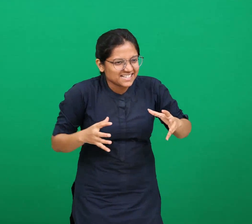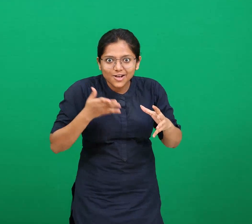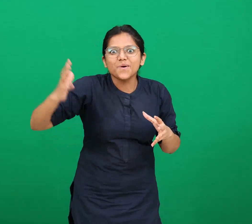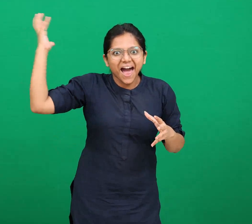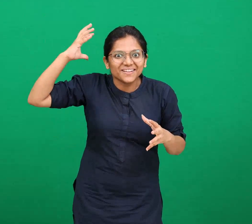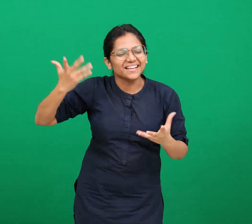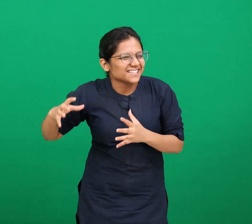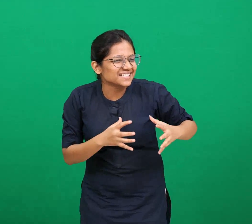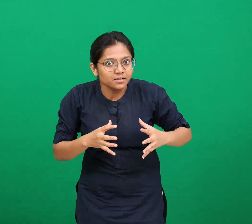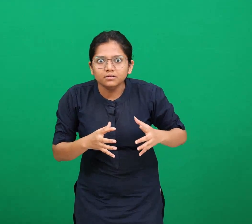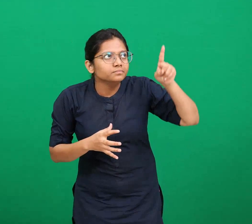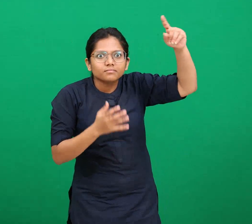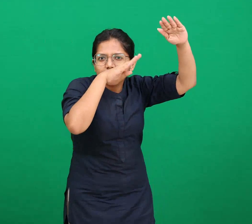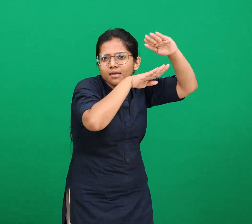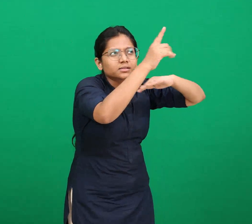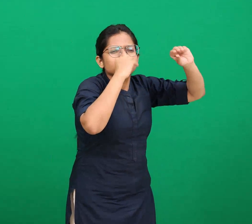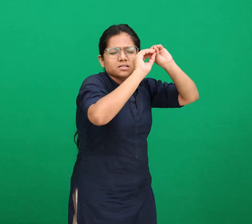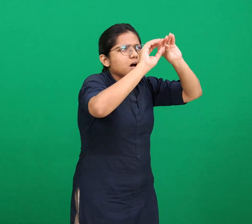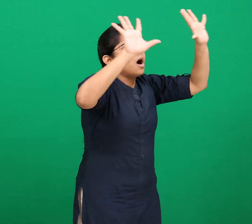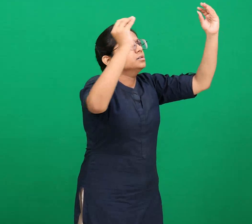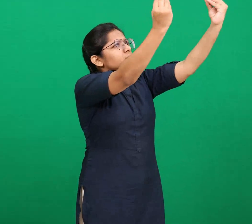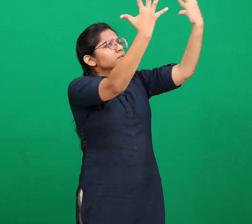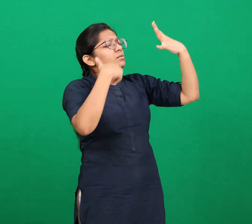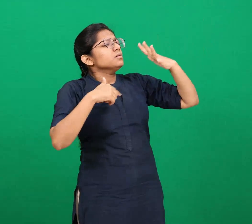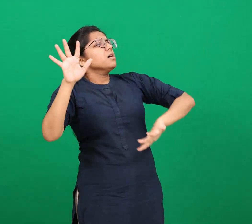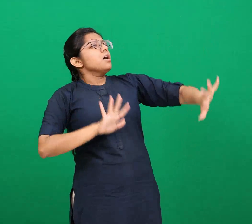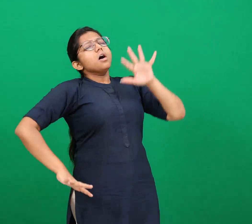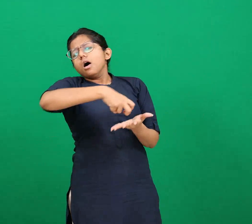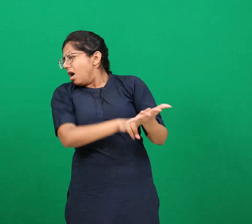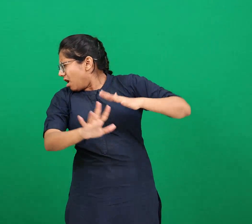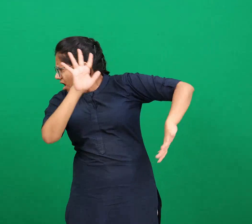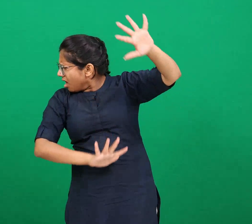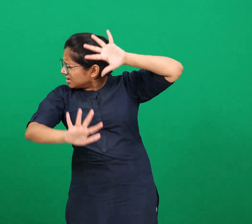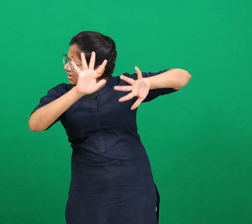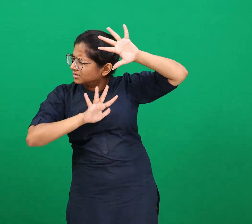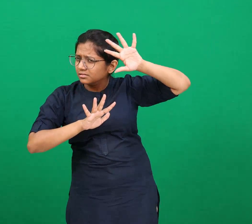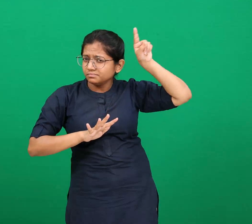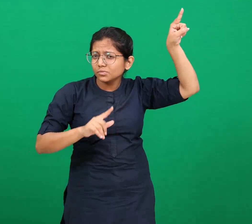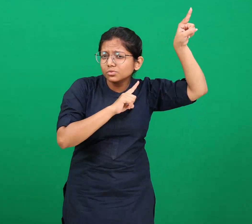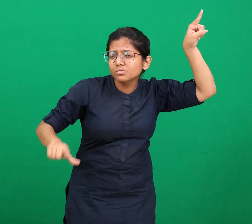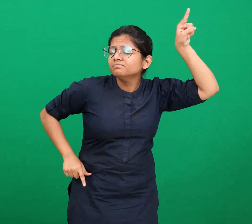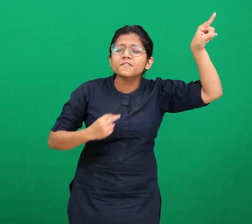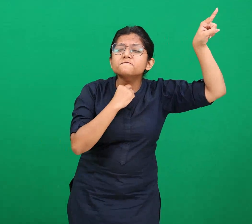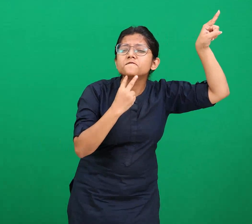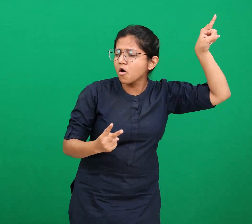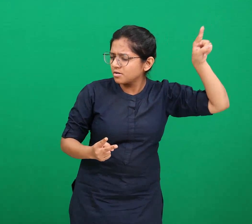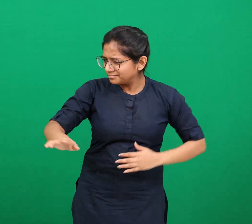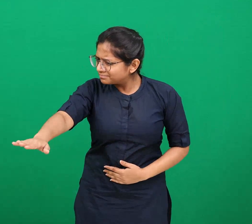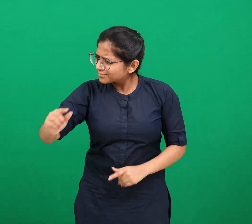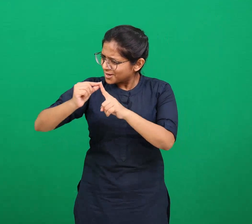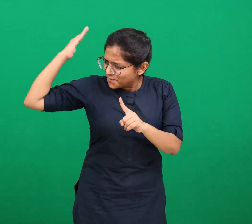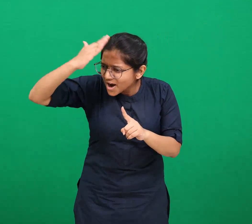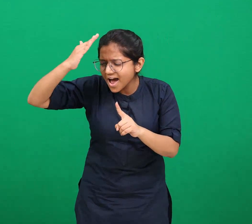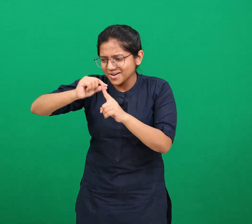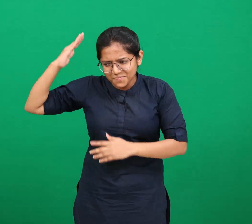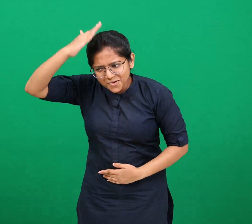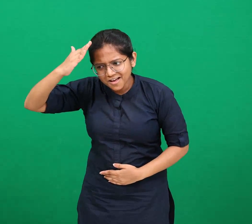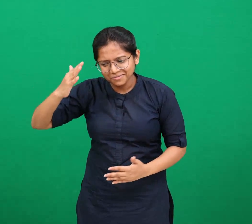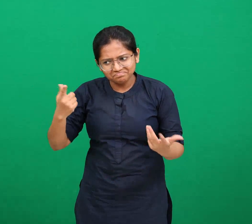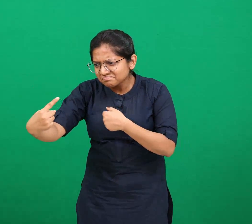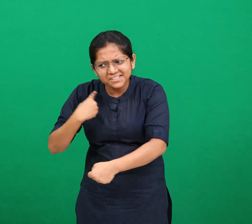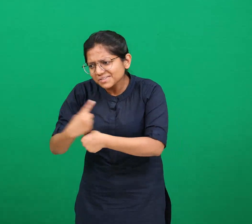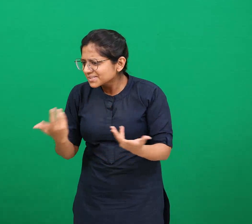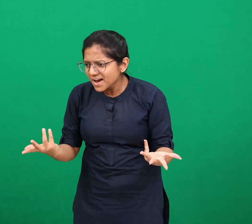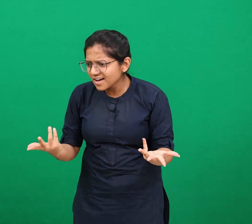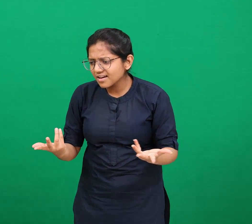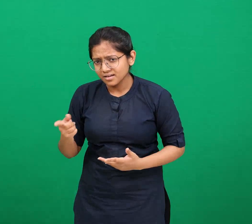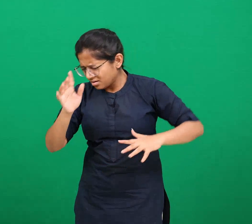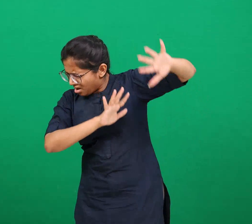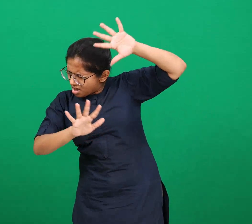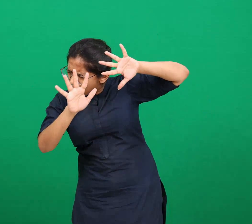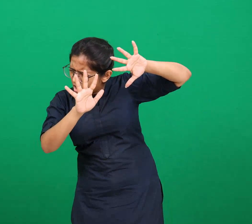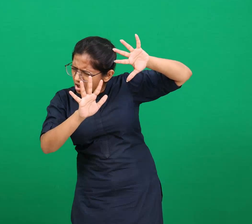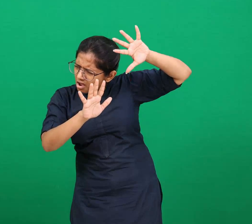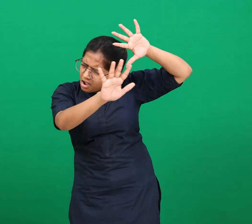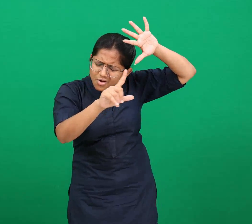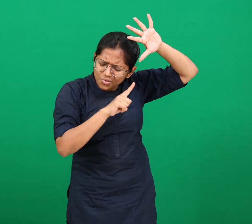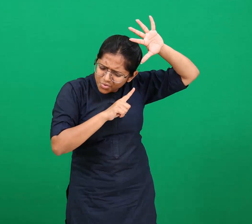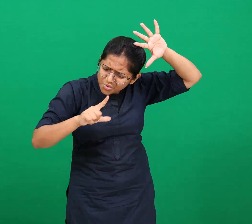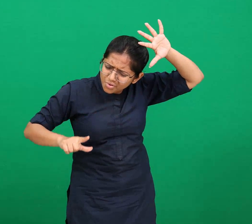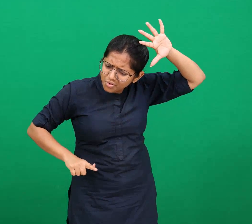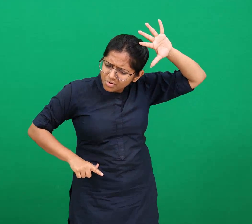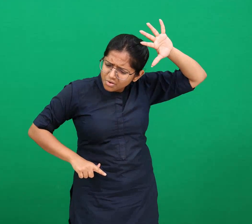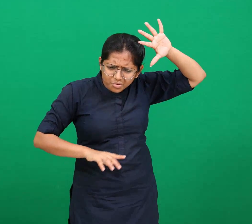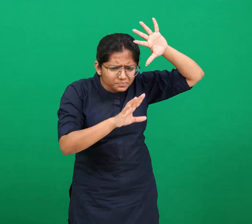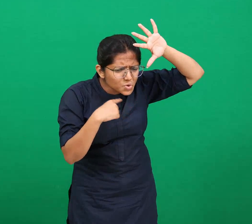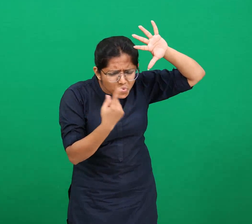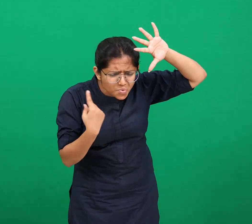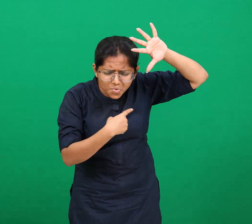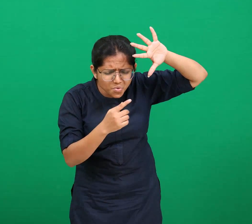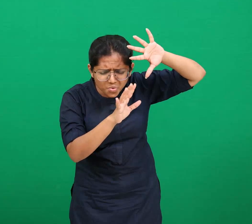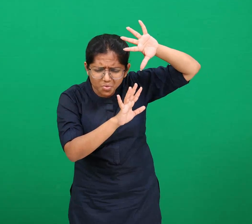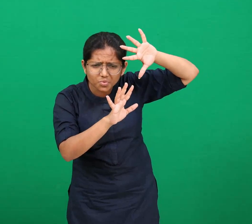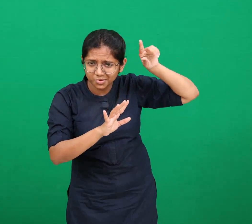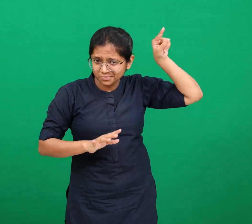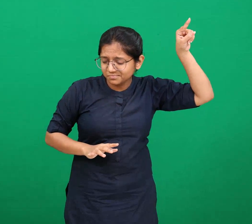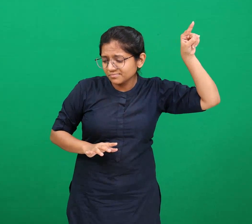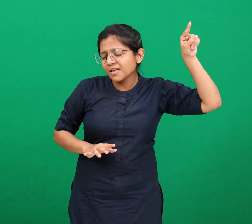I fell to the ground and heard a voice say to me, ' Saul, Saul, why do you persecute Me?' ' Who are You, Lord?' I asked.